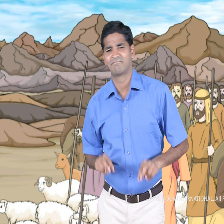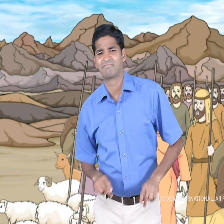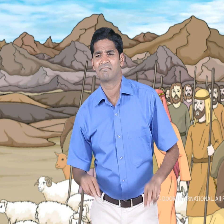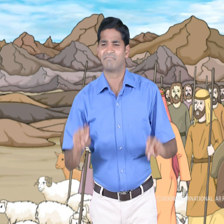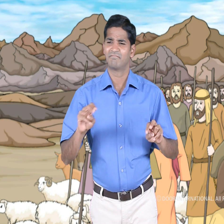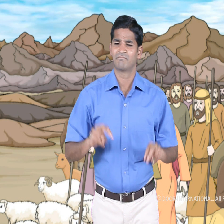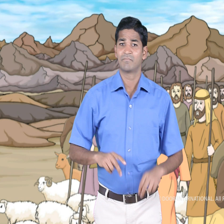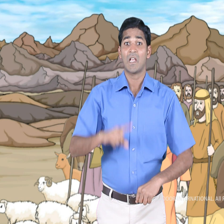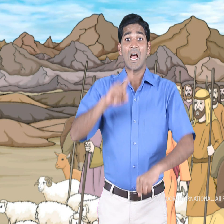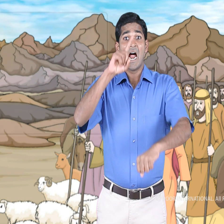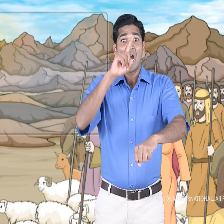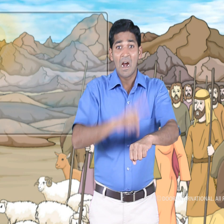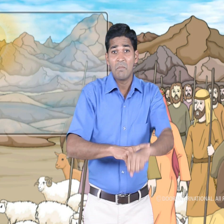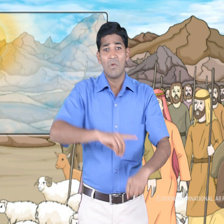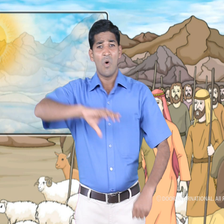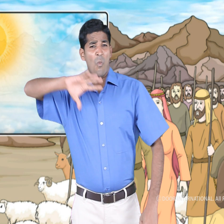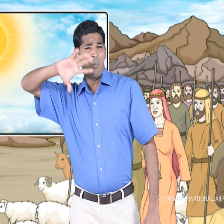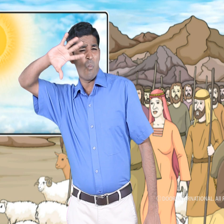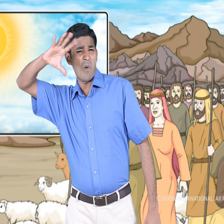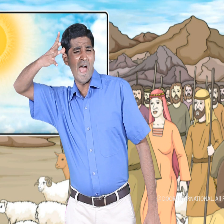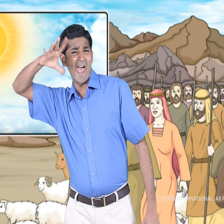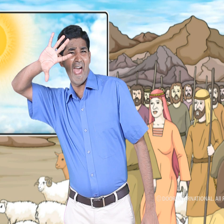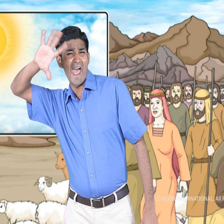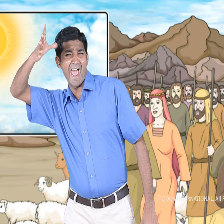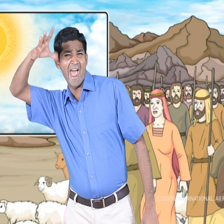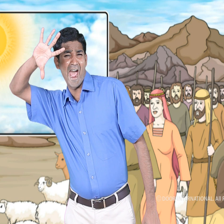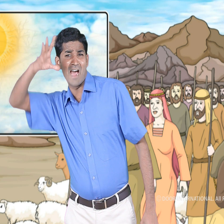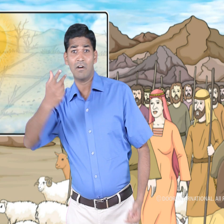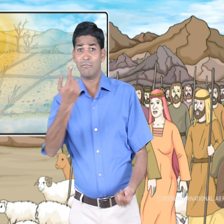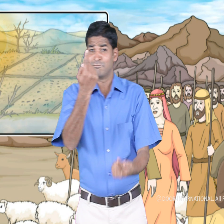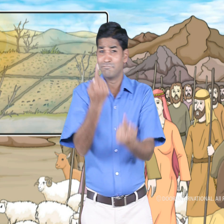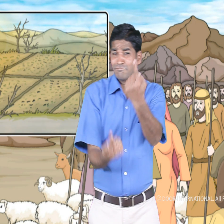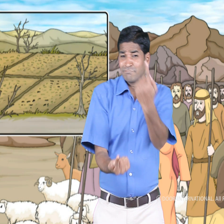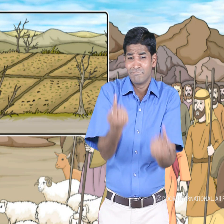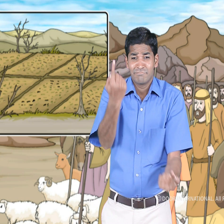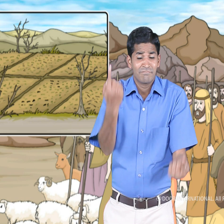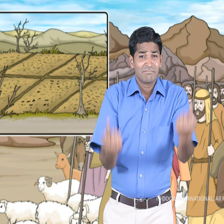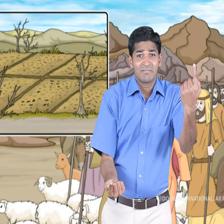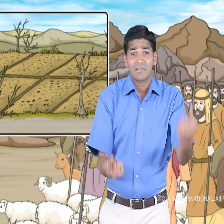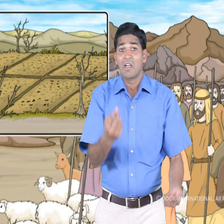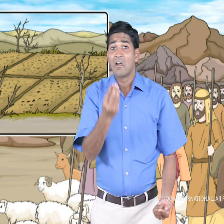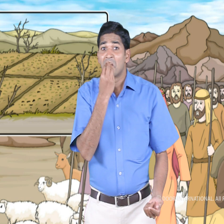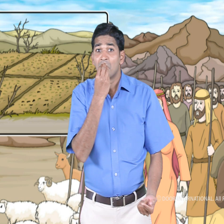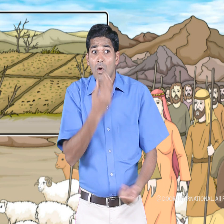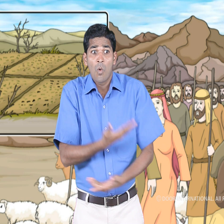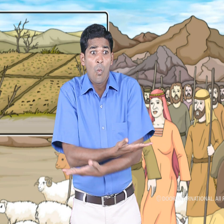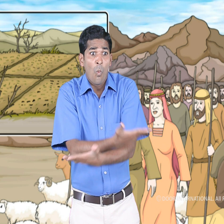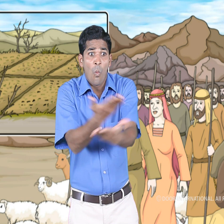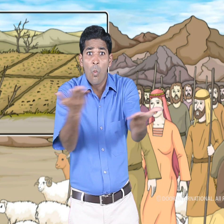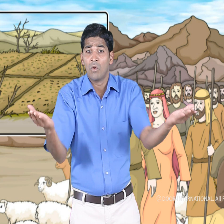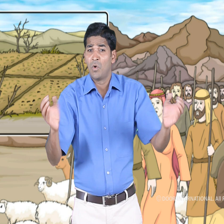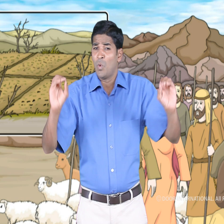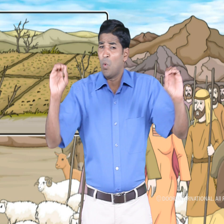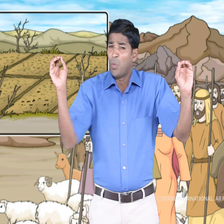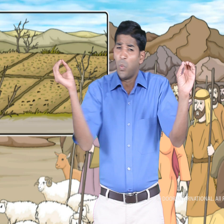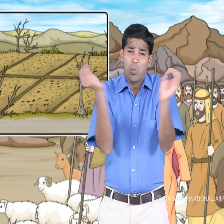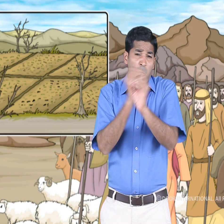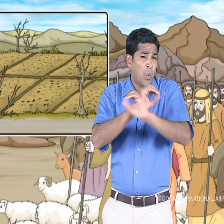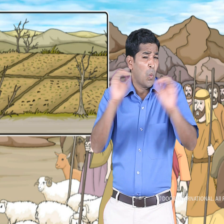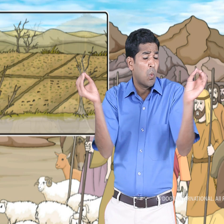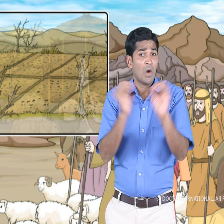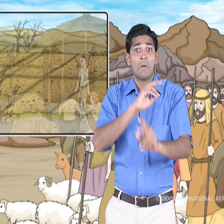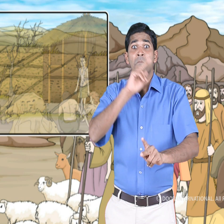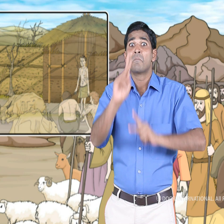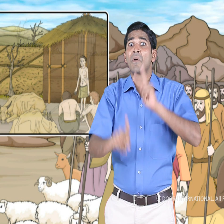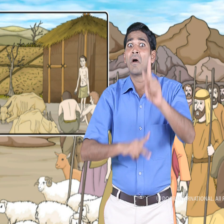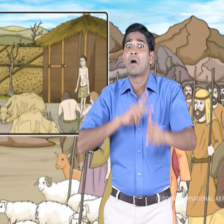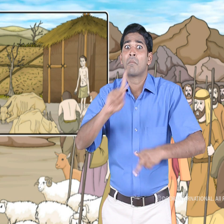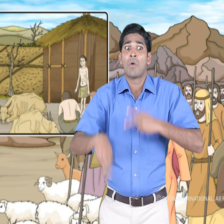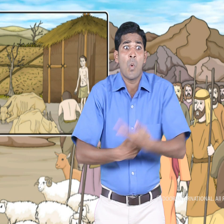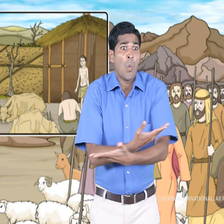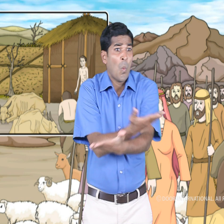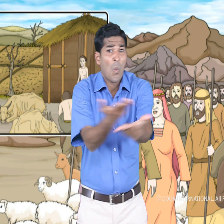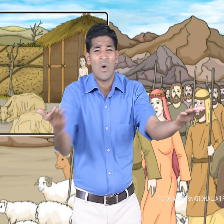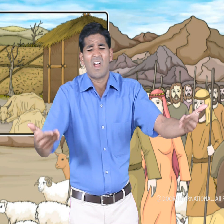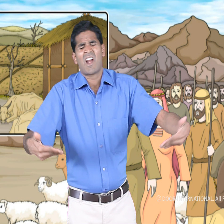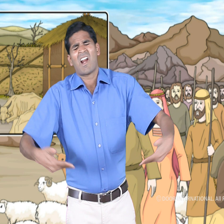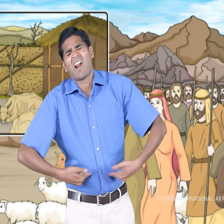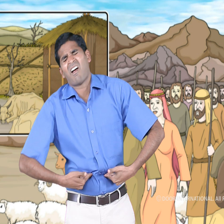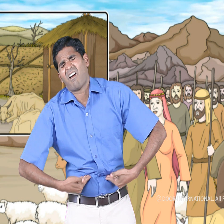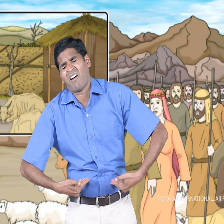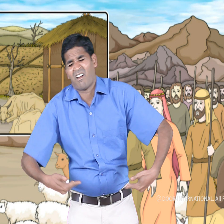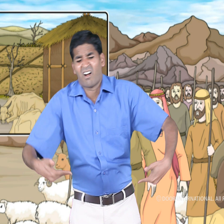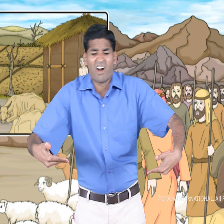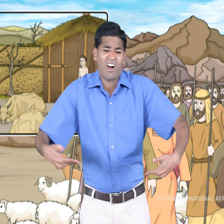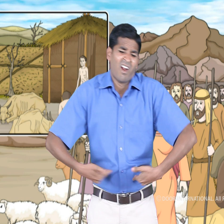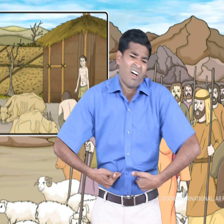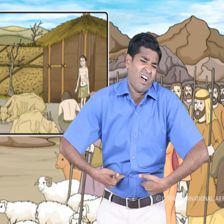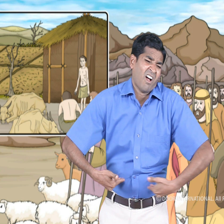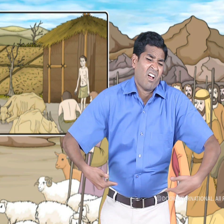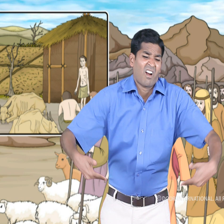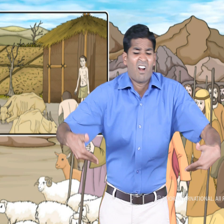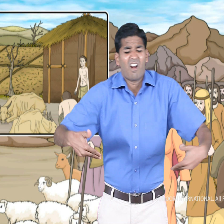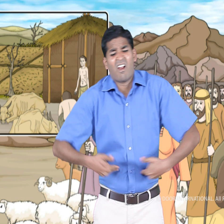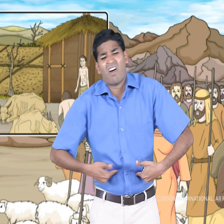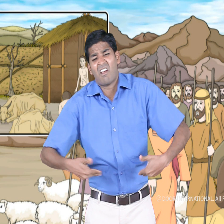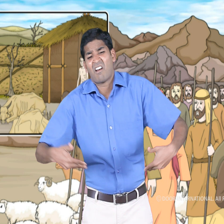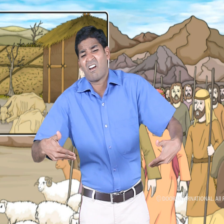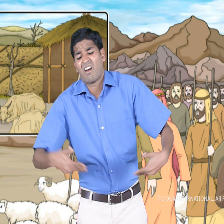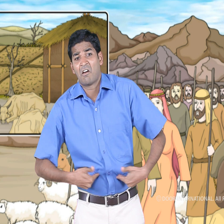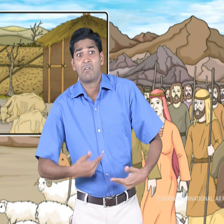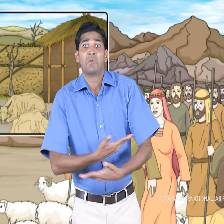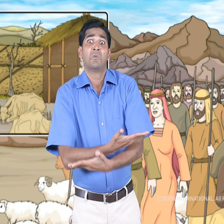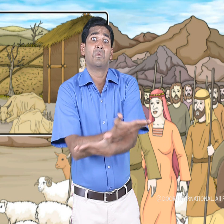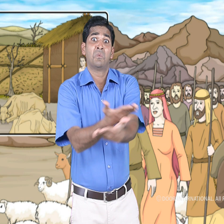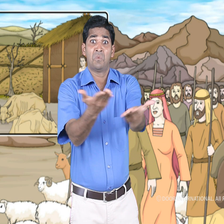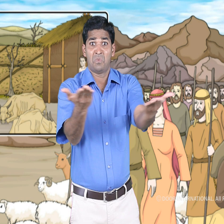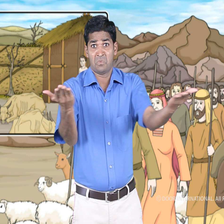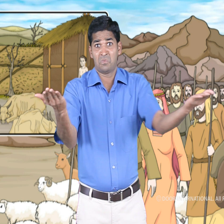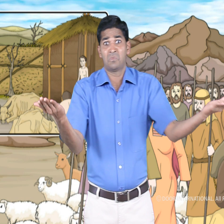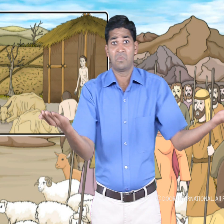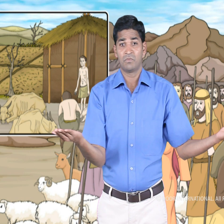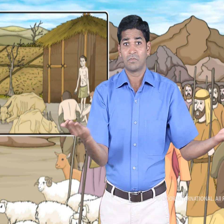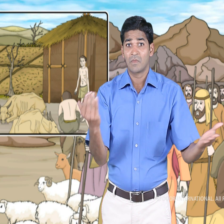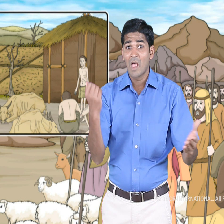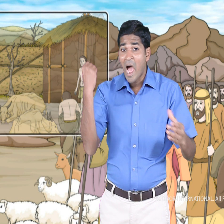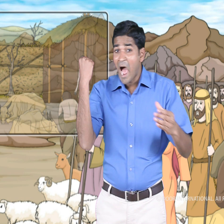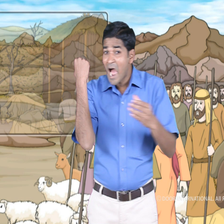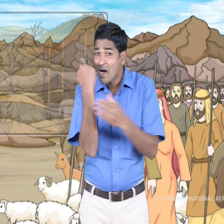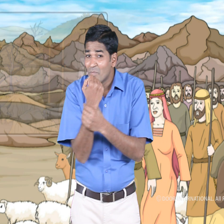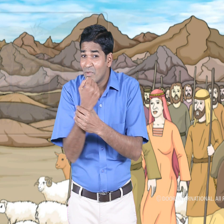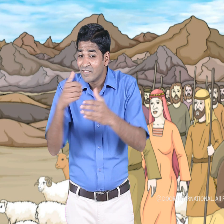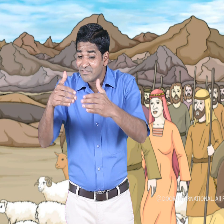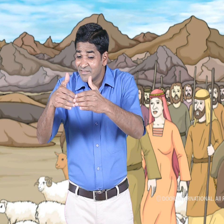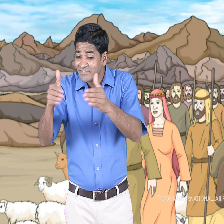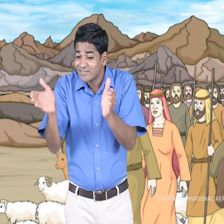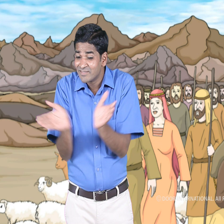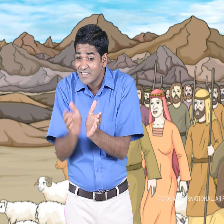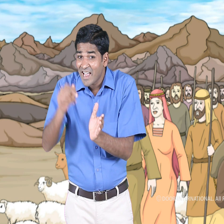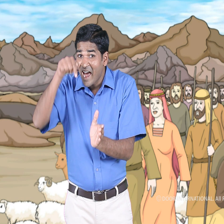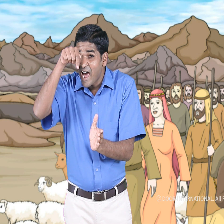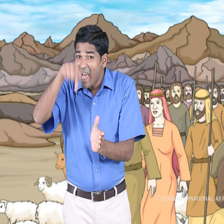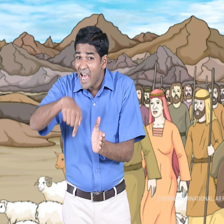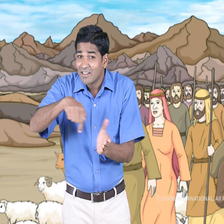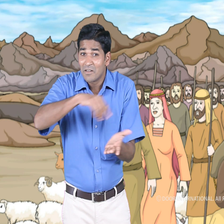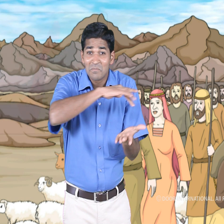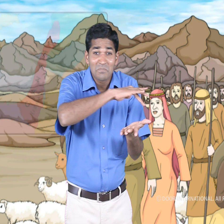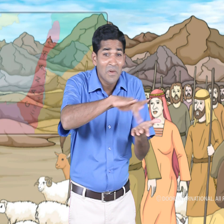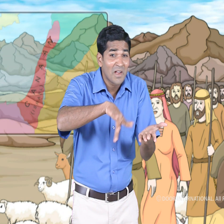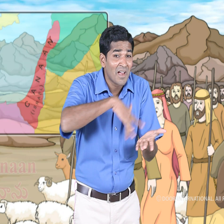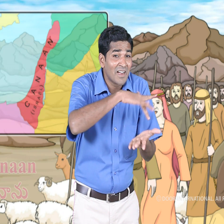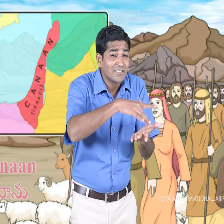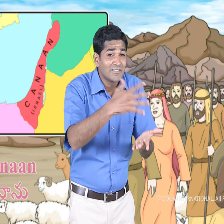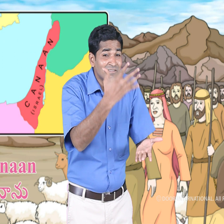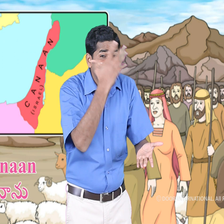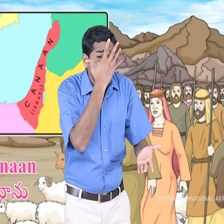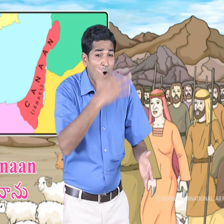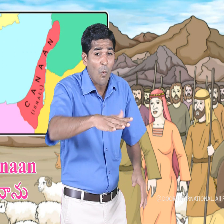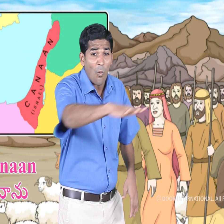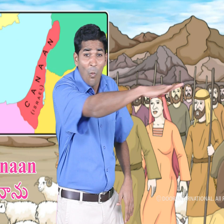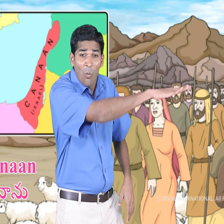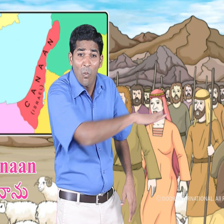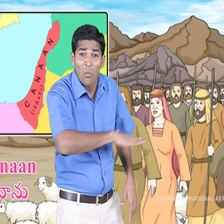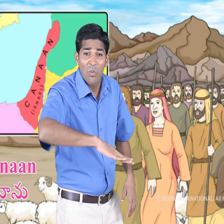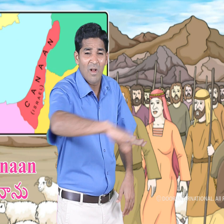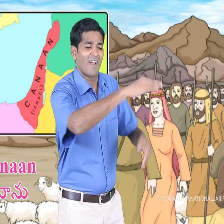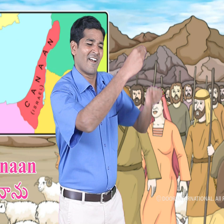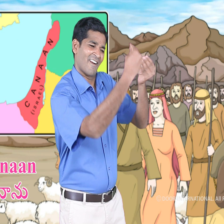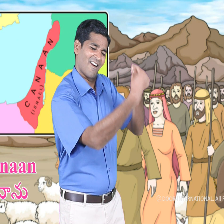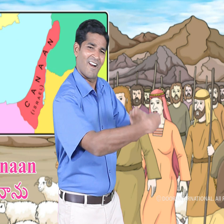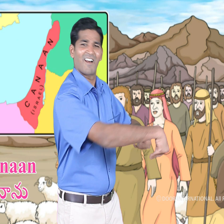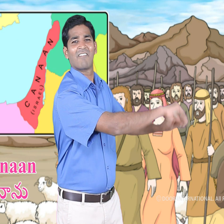Now there was a famine in the land.